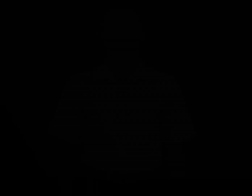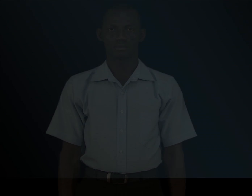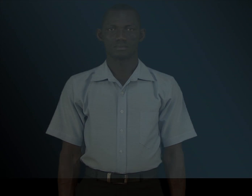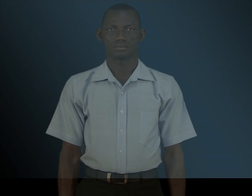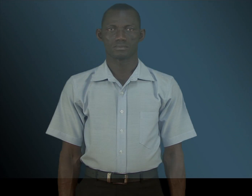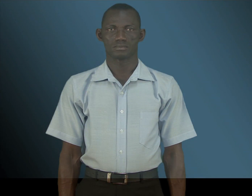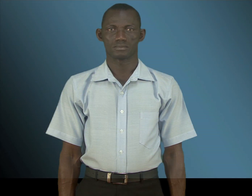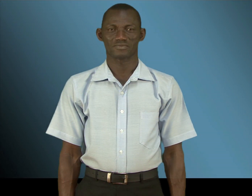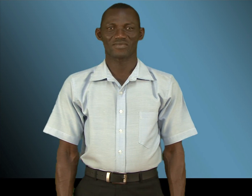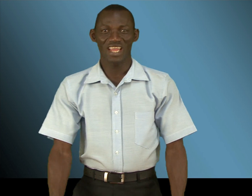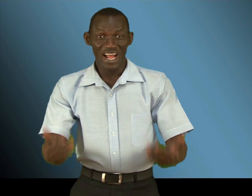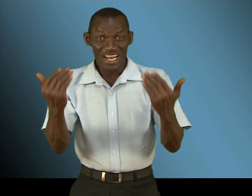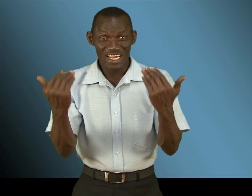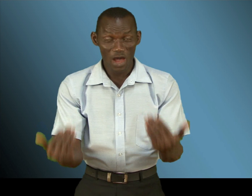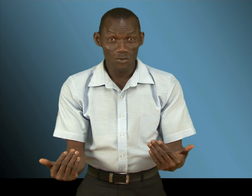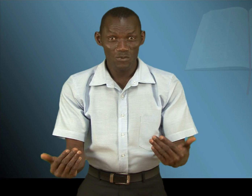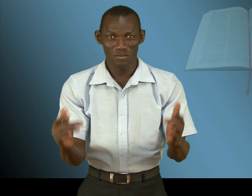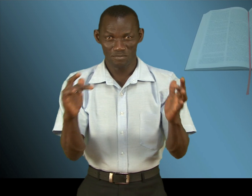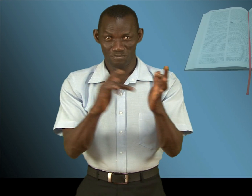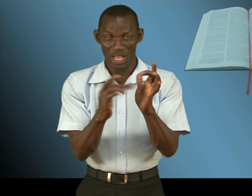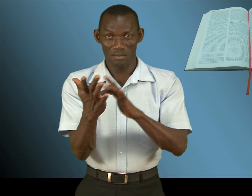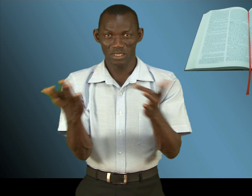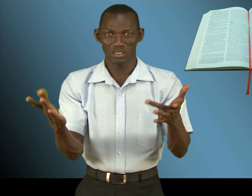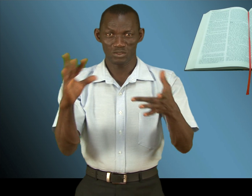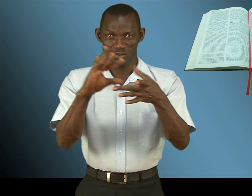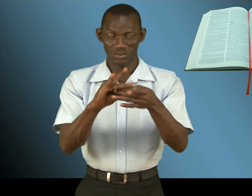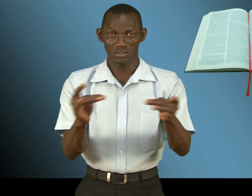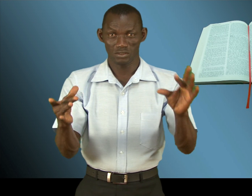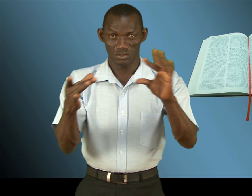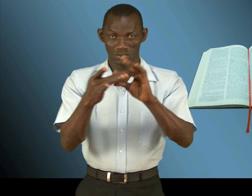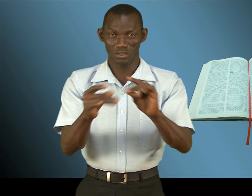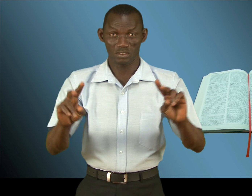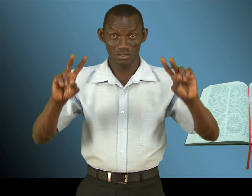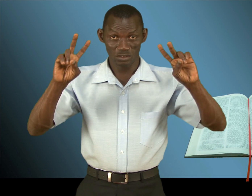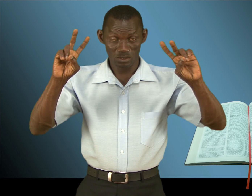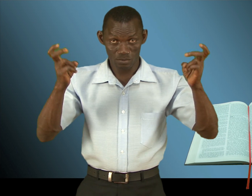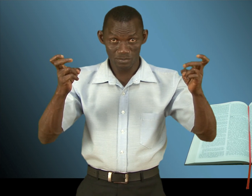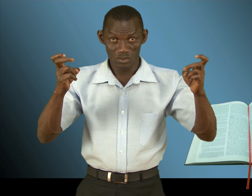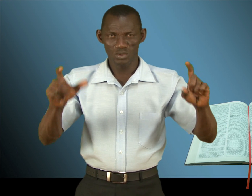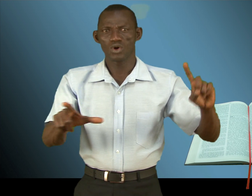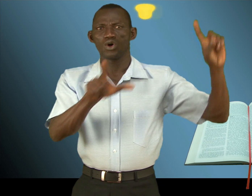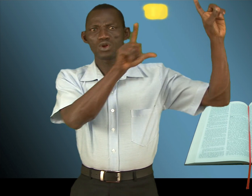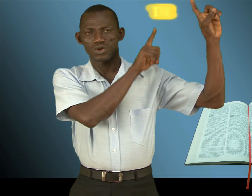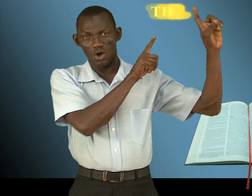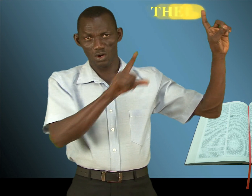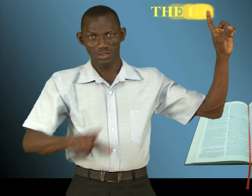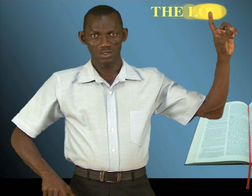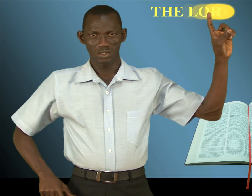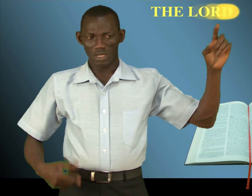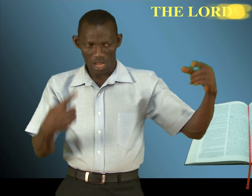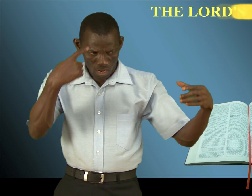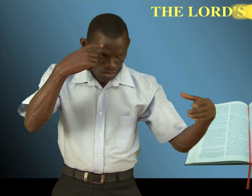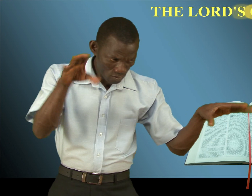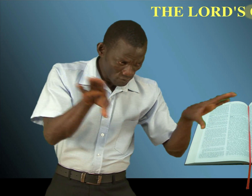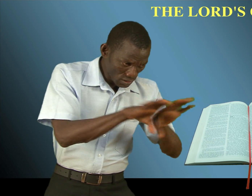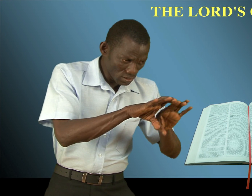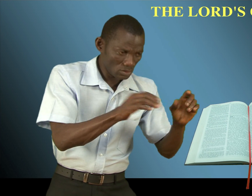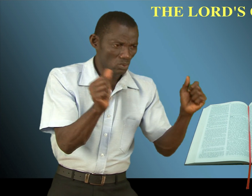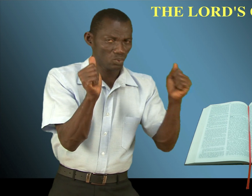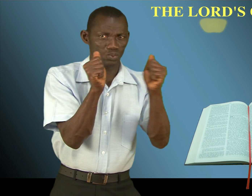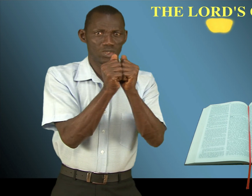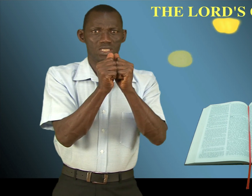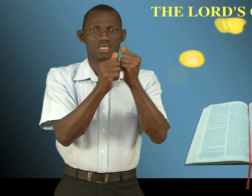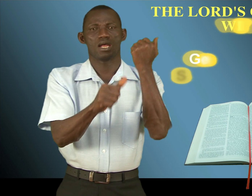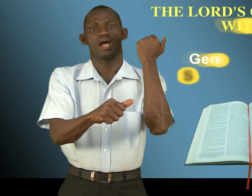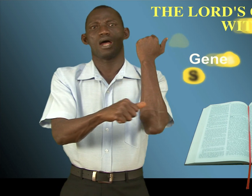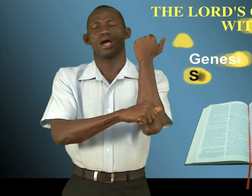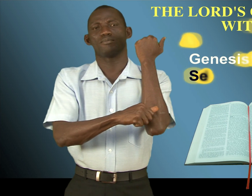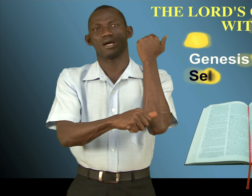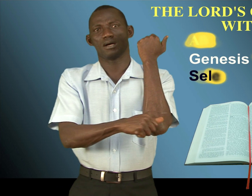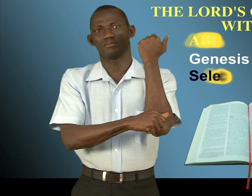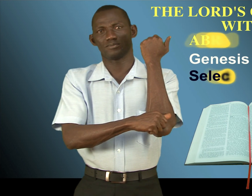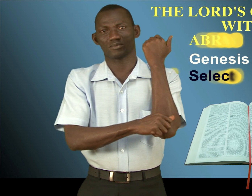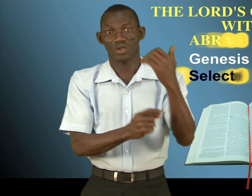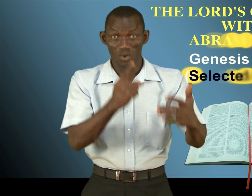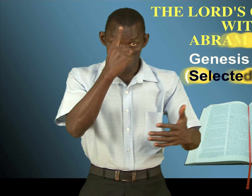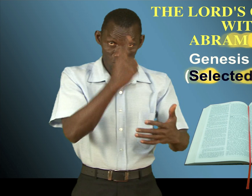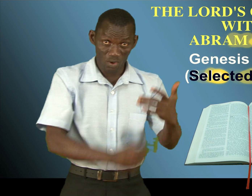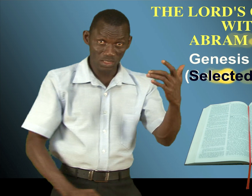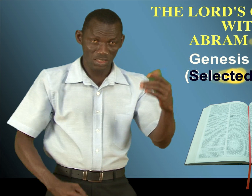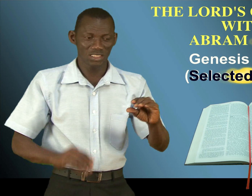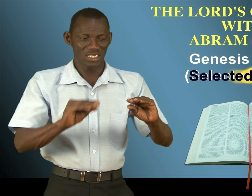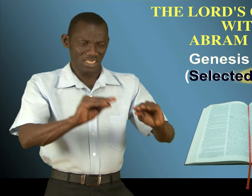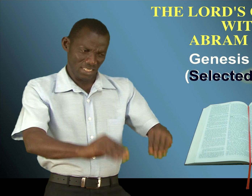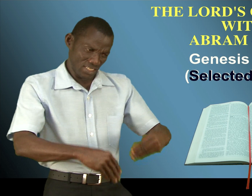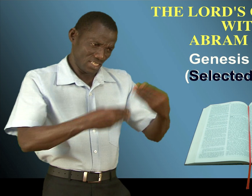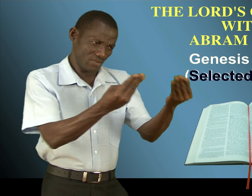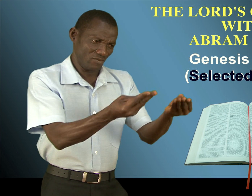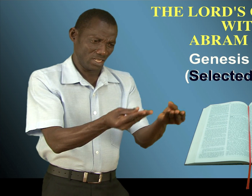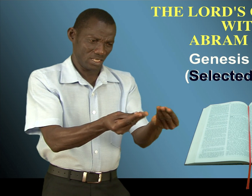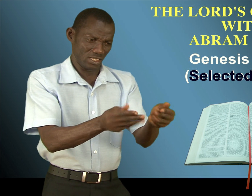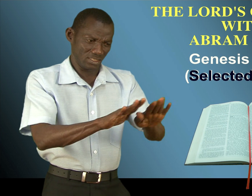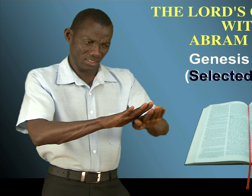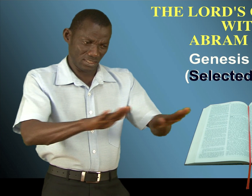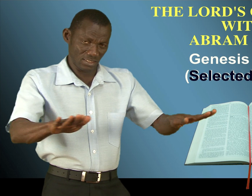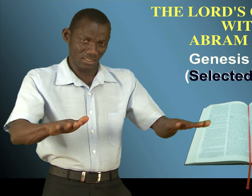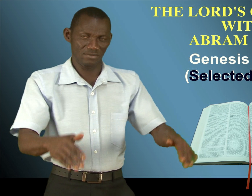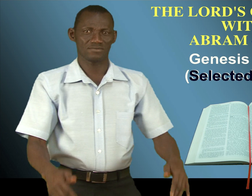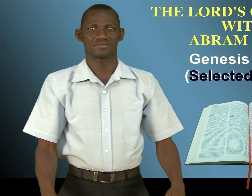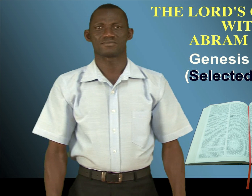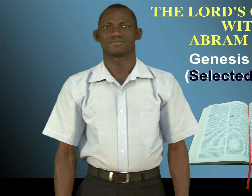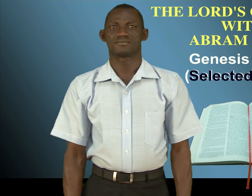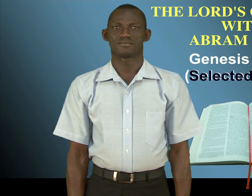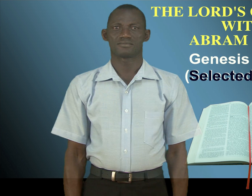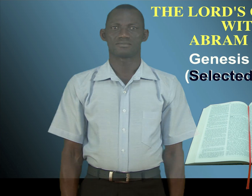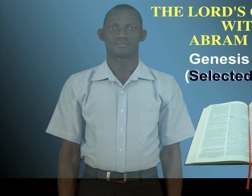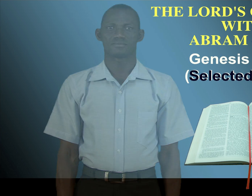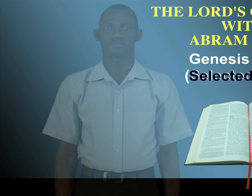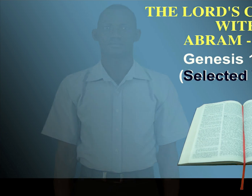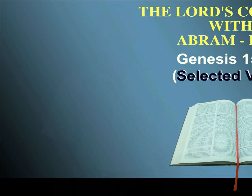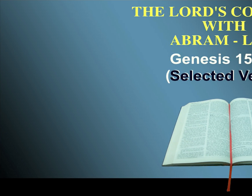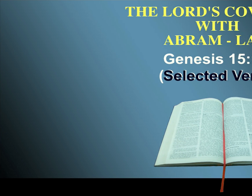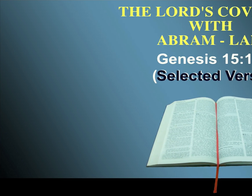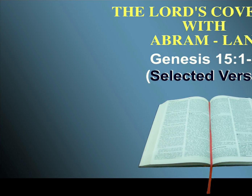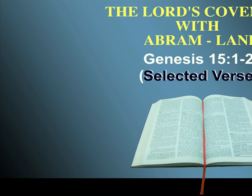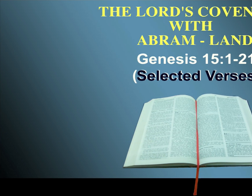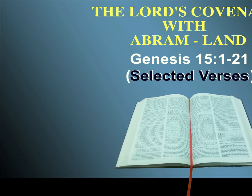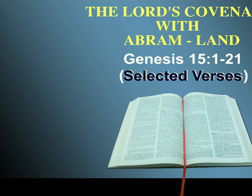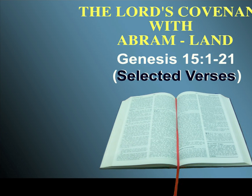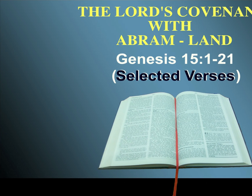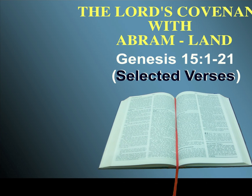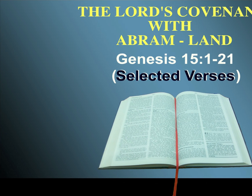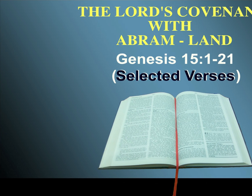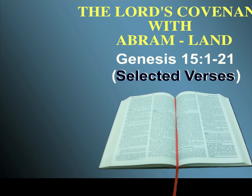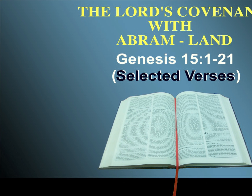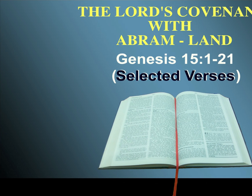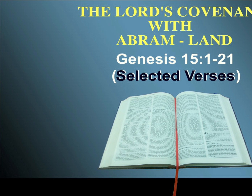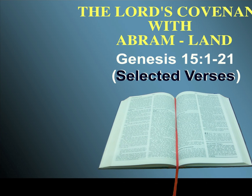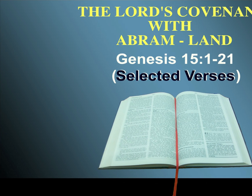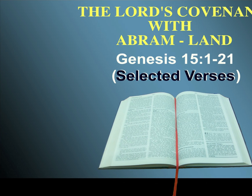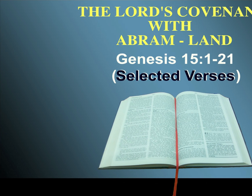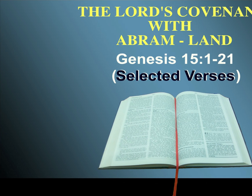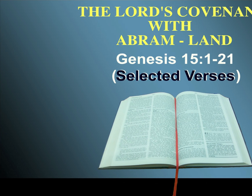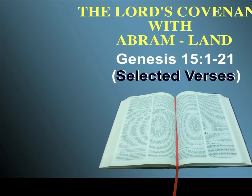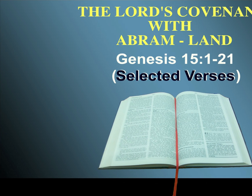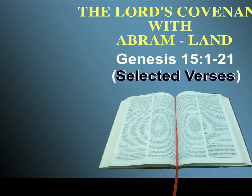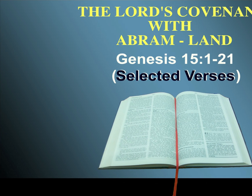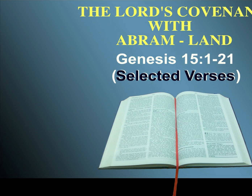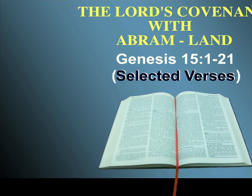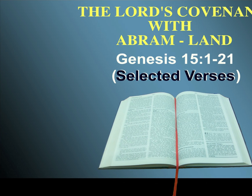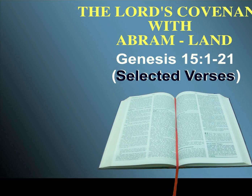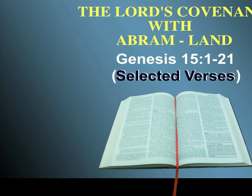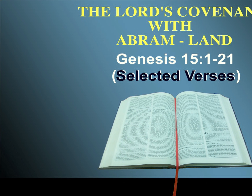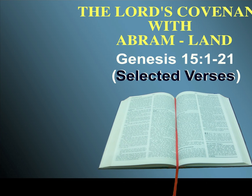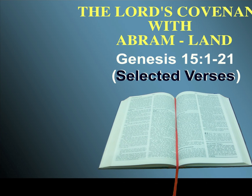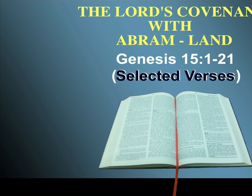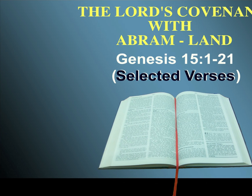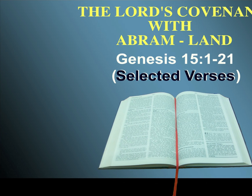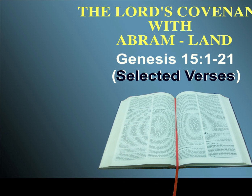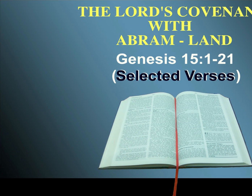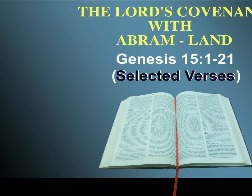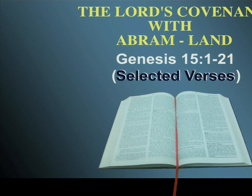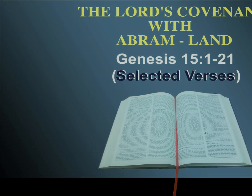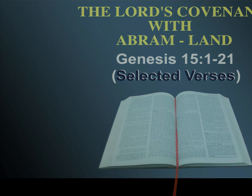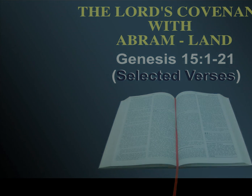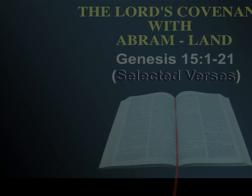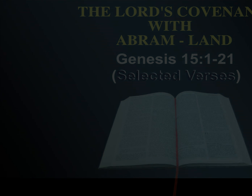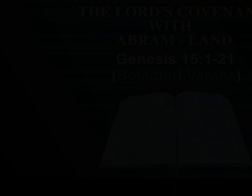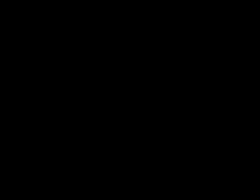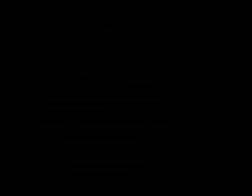The Lord's covenant with Abram - land